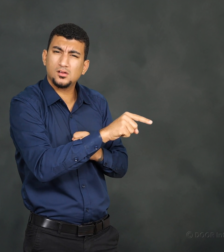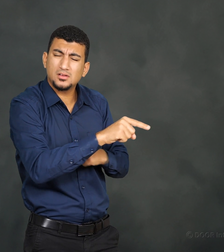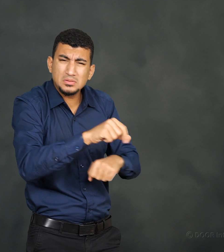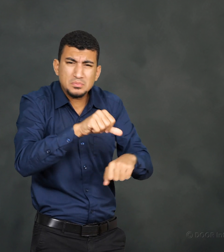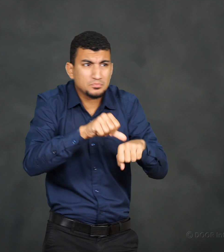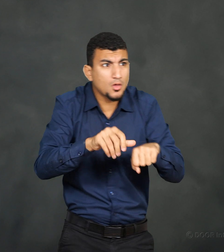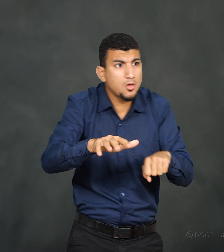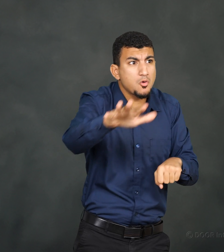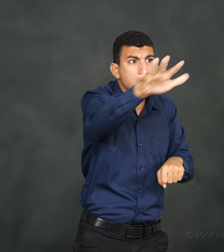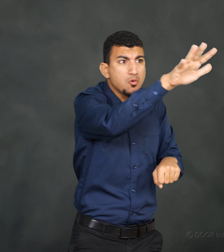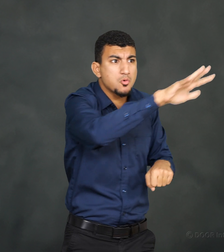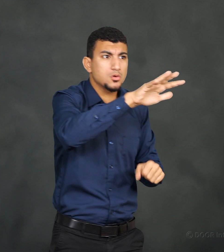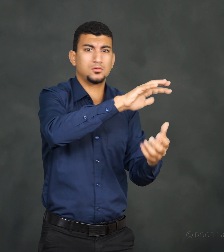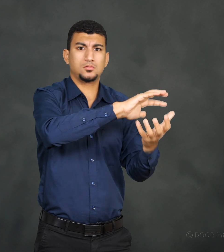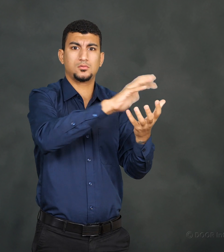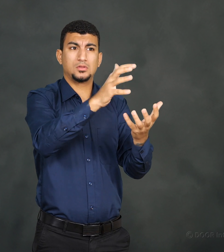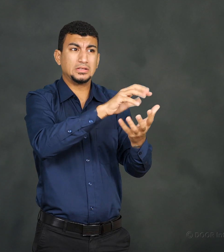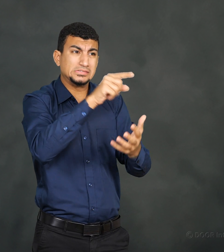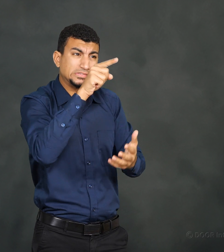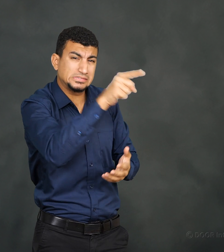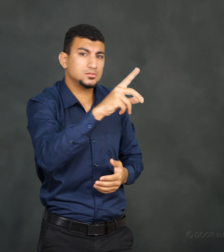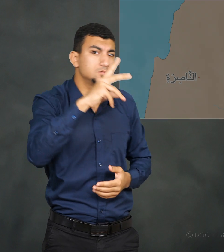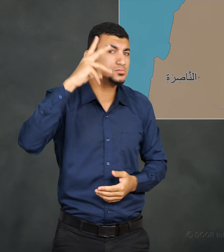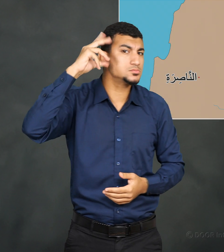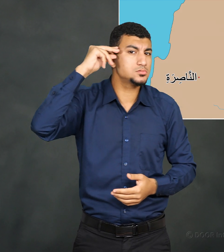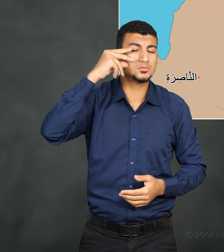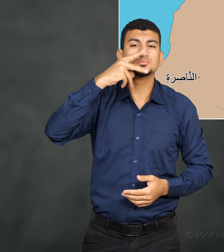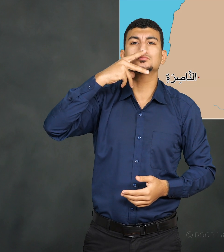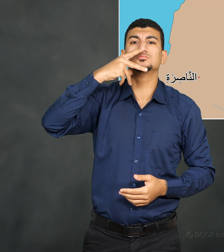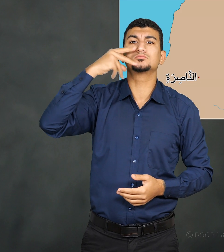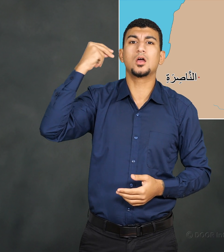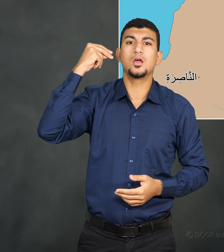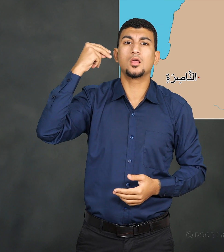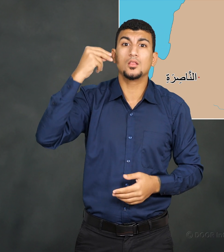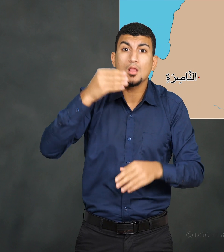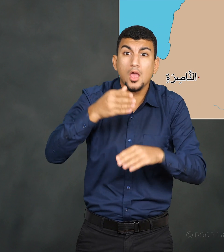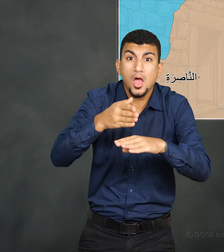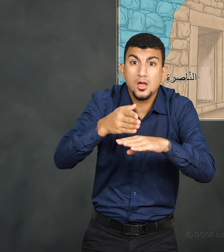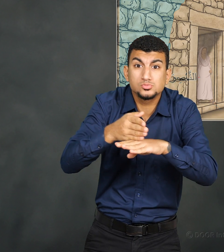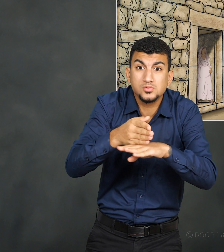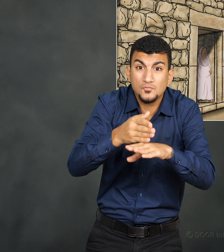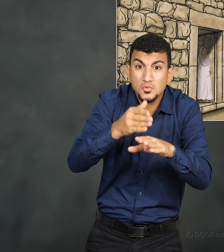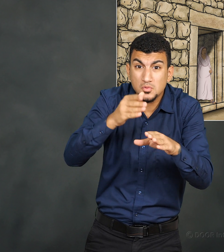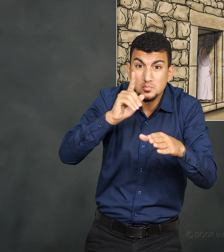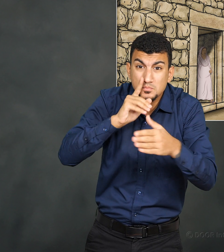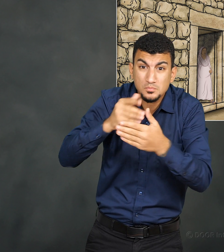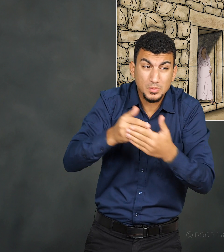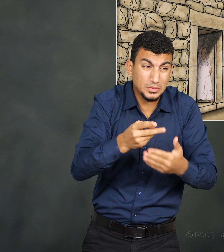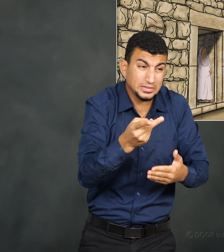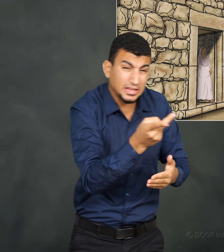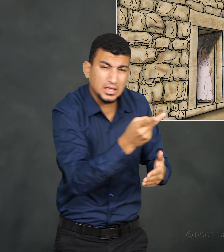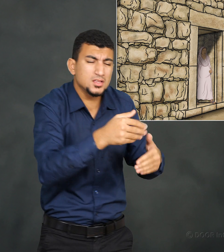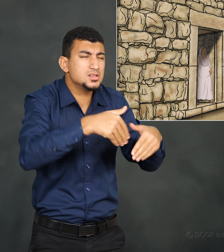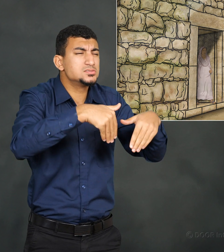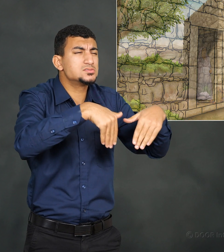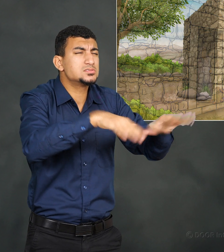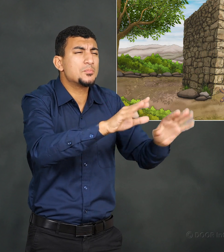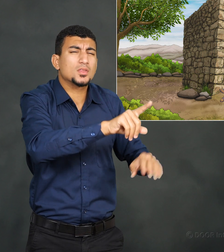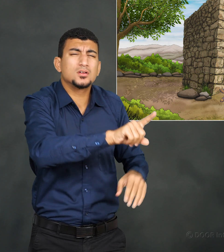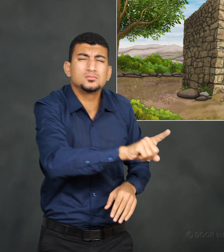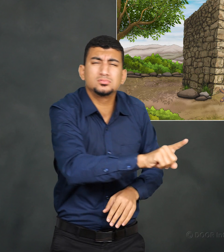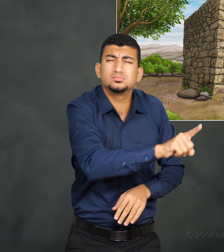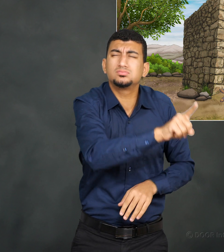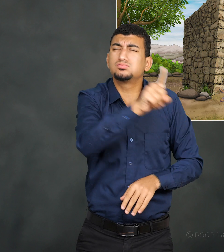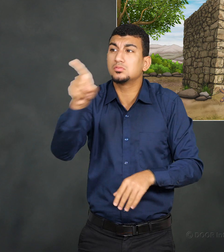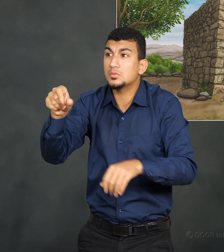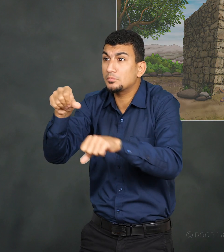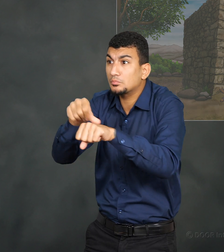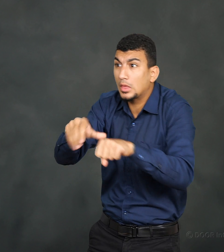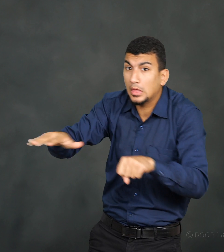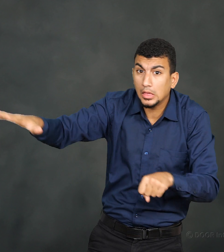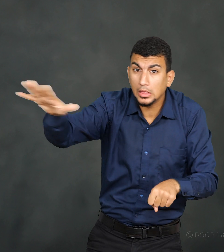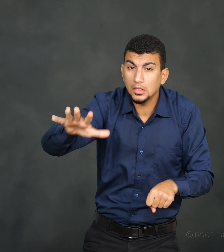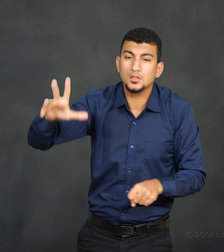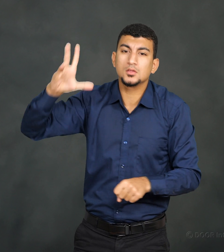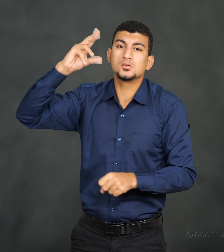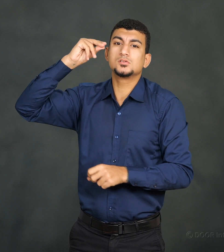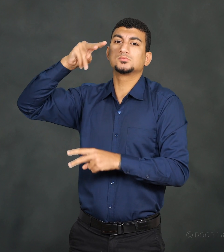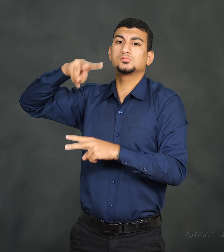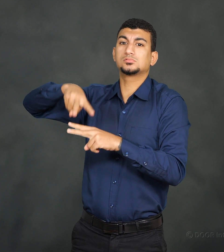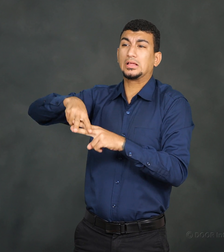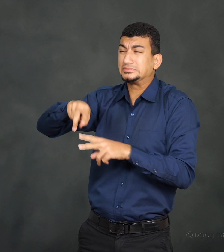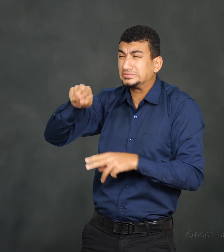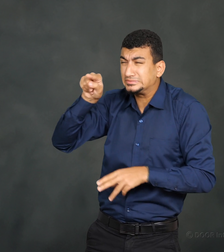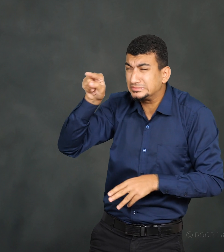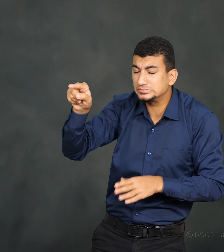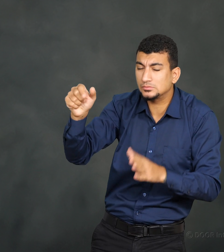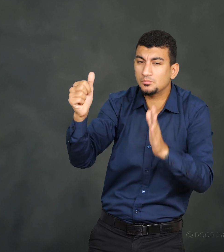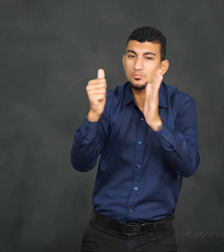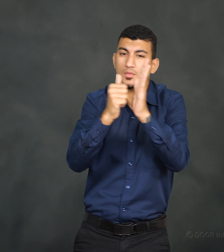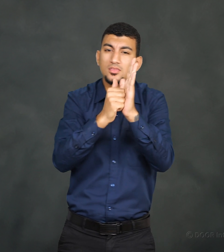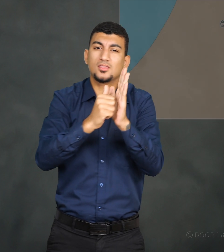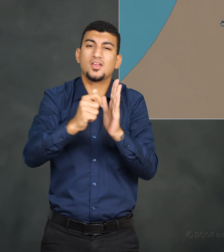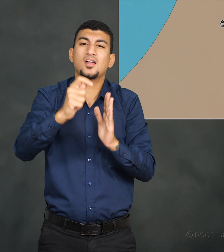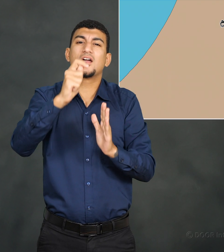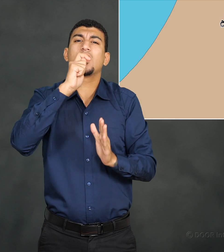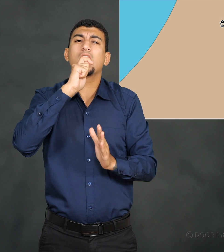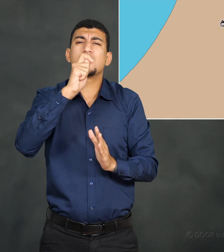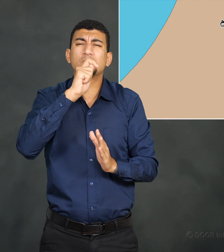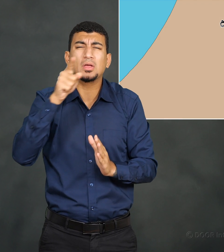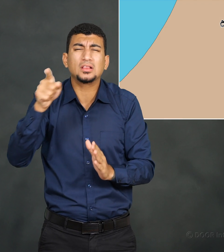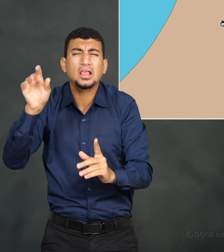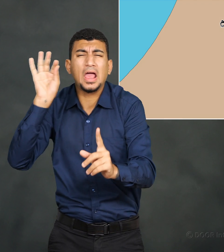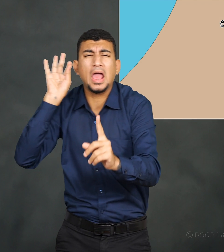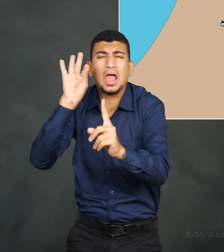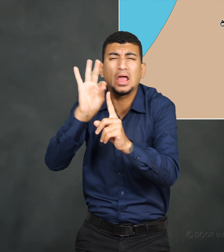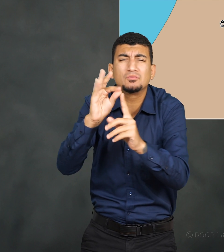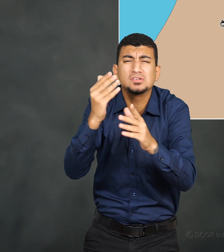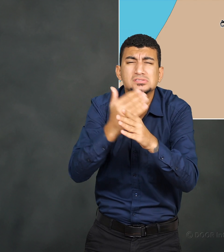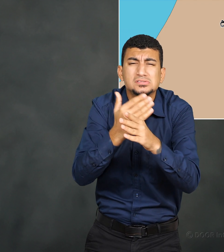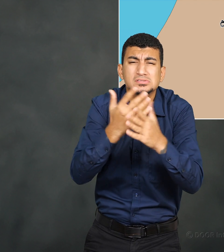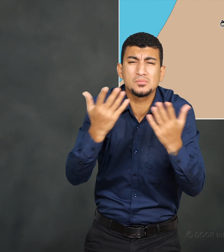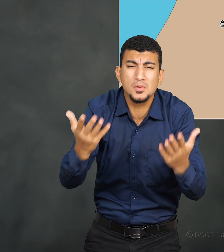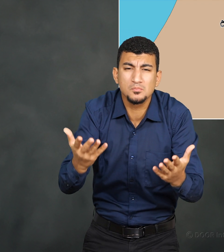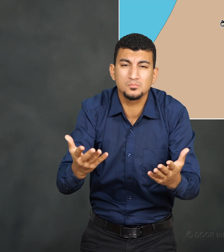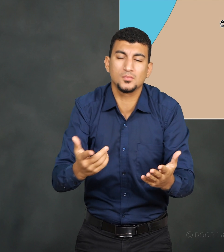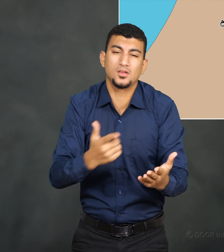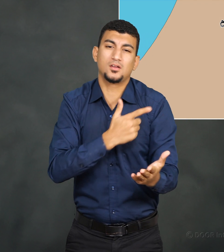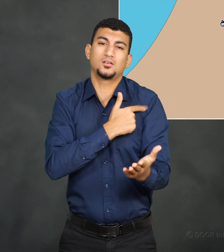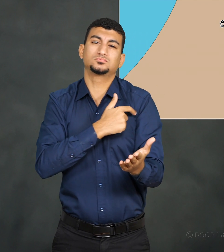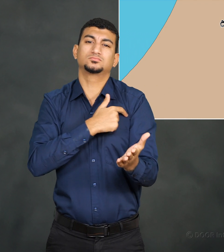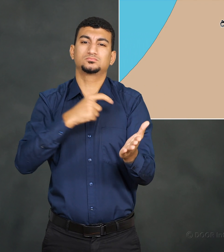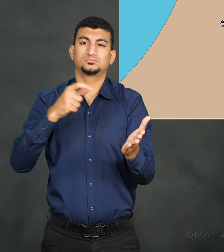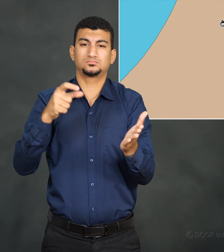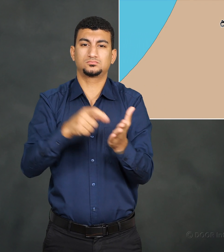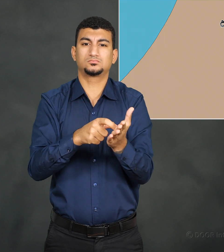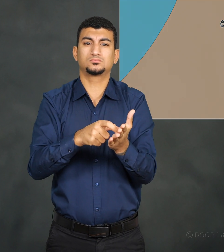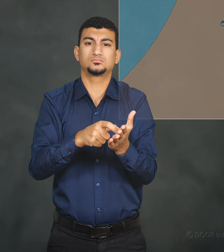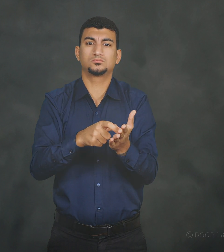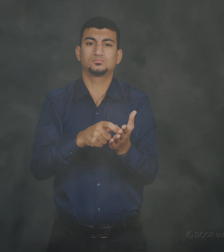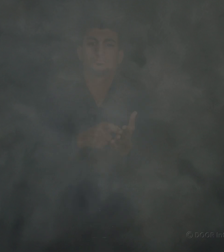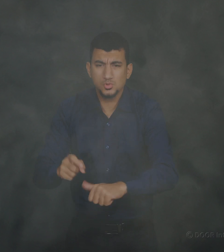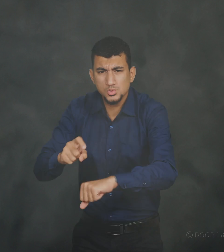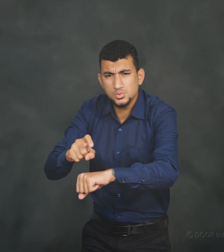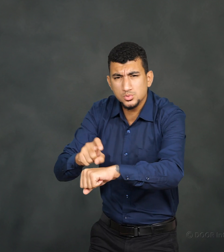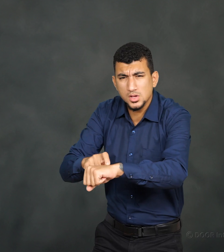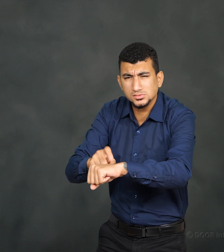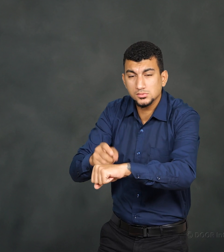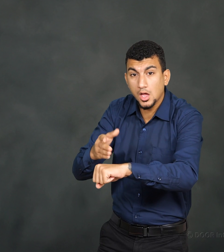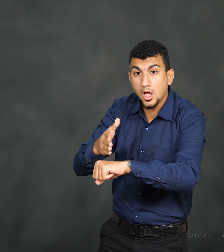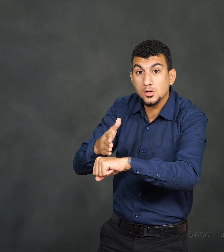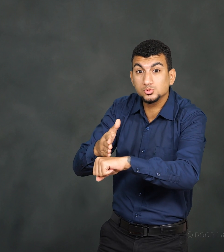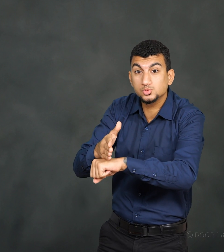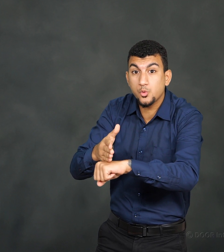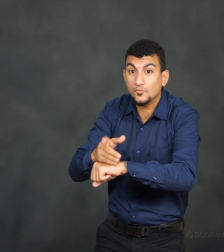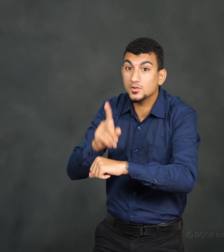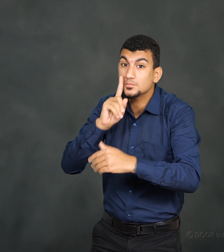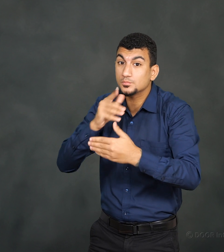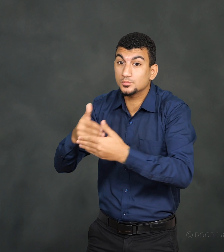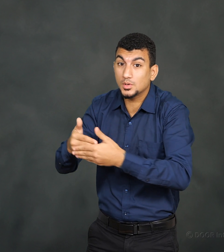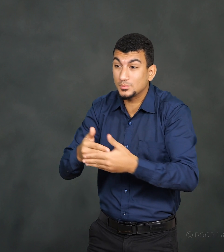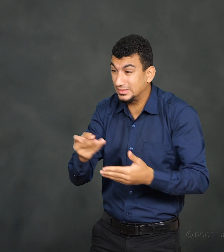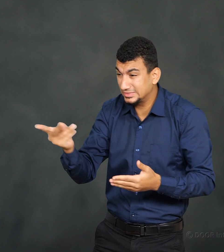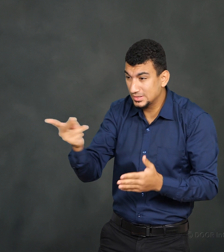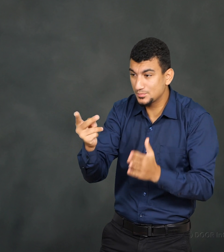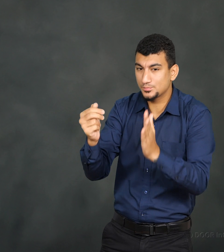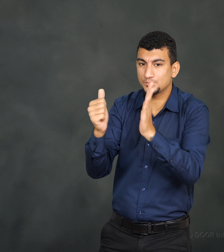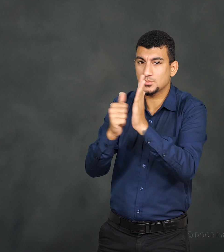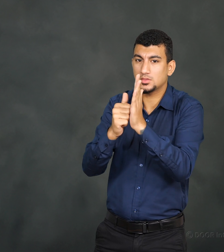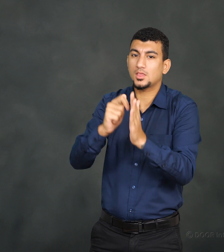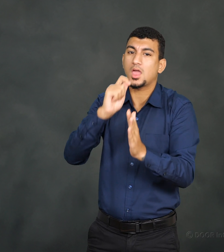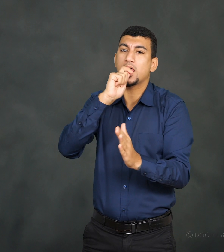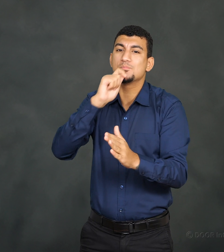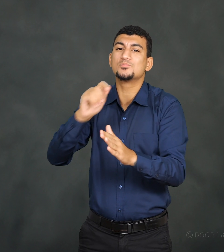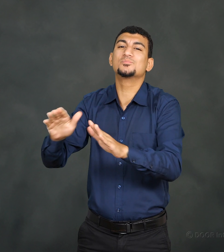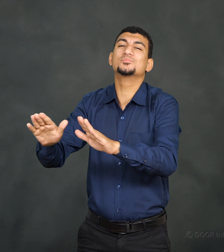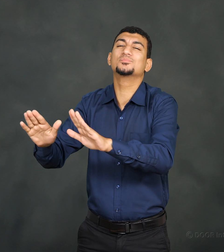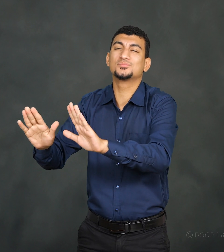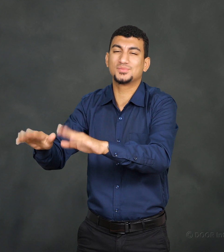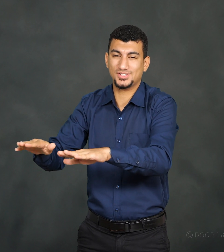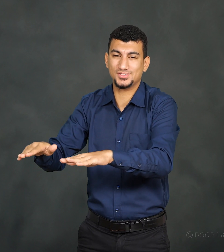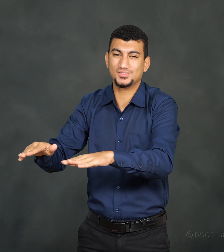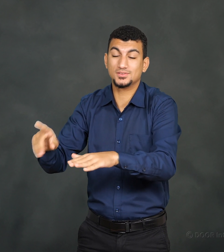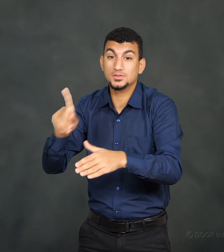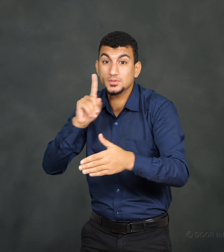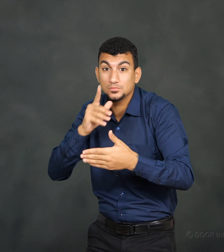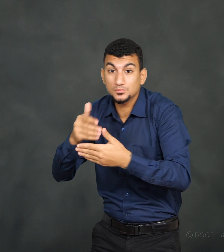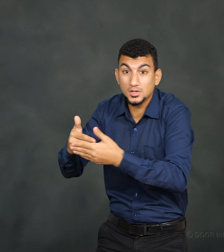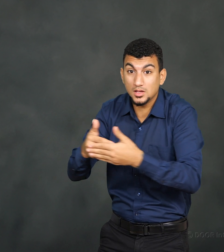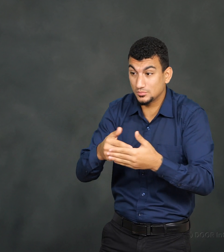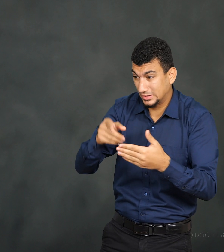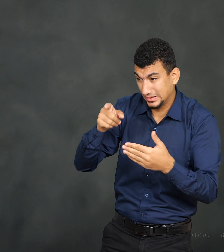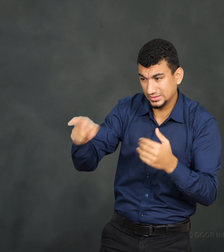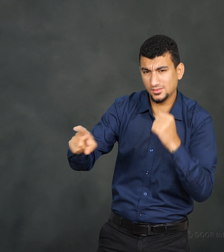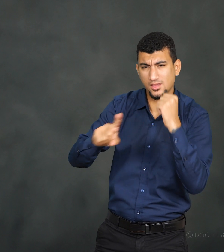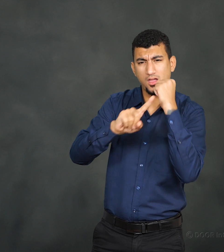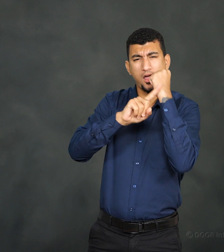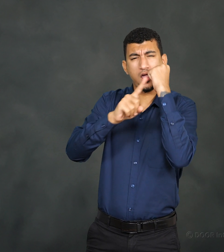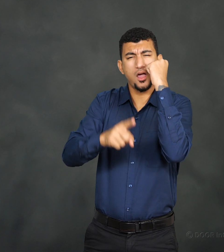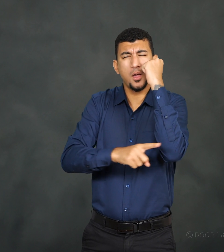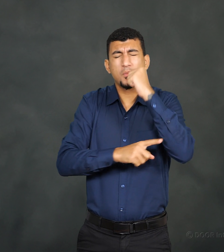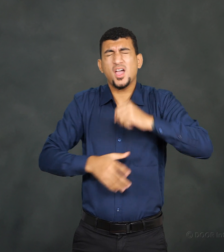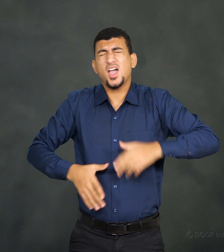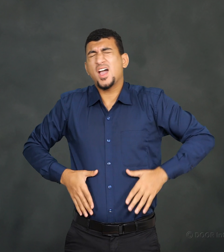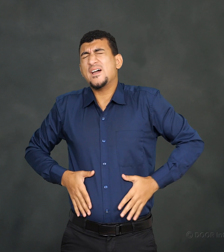So Joseph also went up from Nazareth in Galilee to Judea, to the city of David called Bethlehem, since he was from the house and line of David.